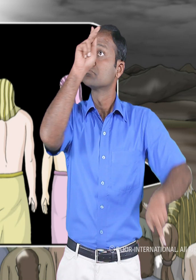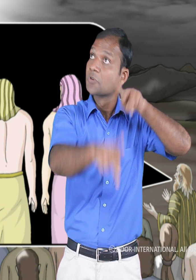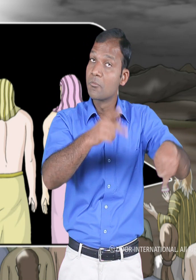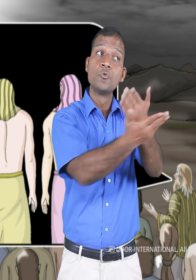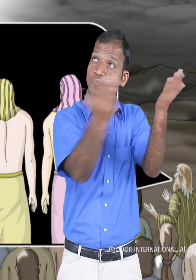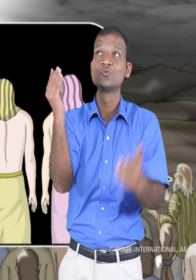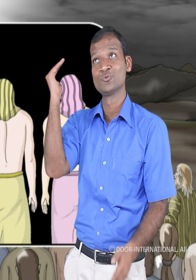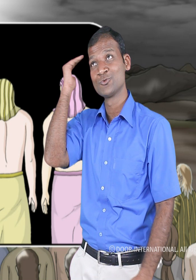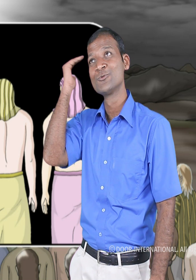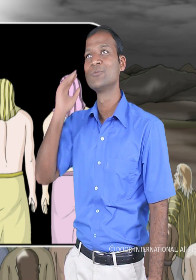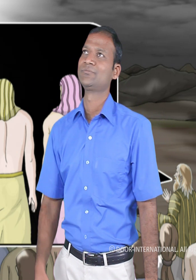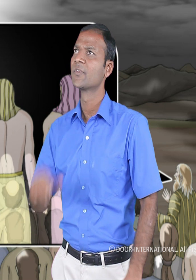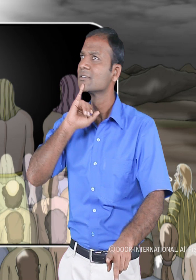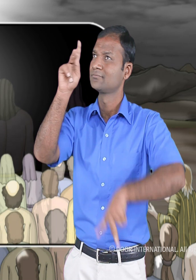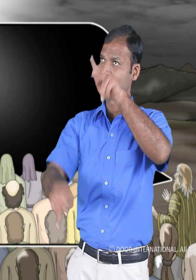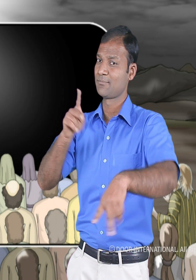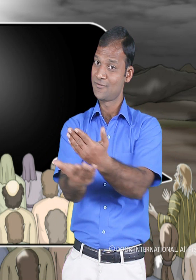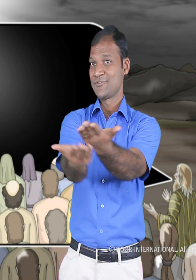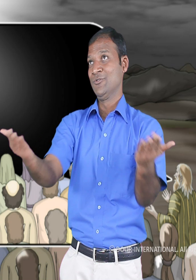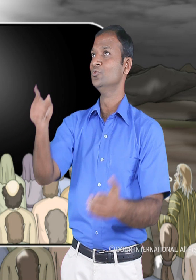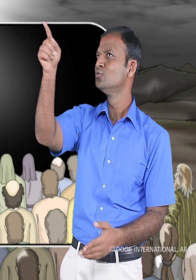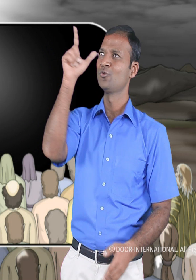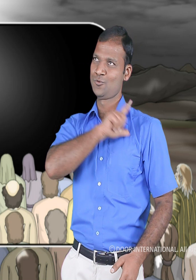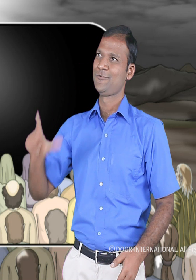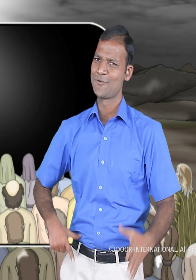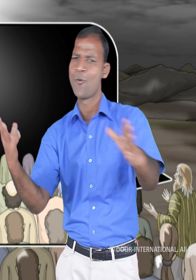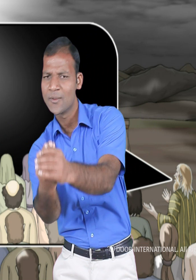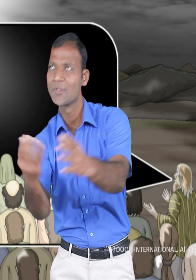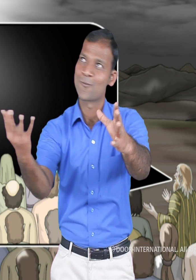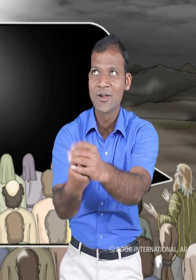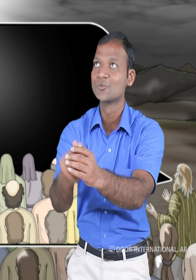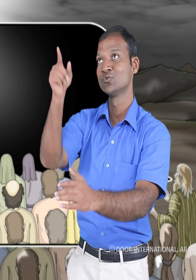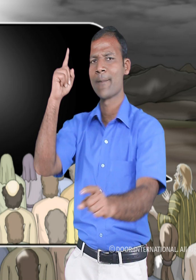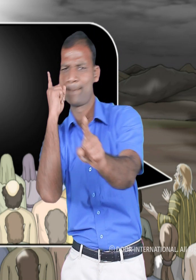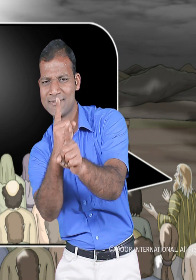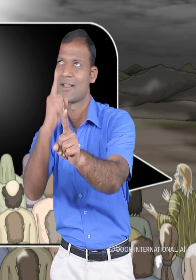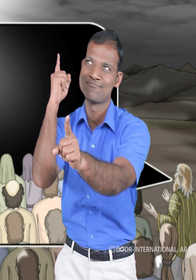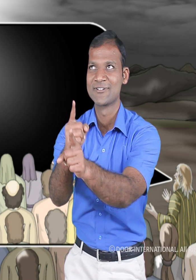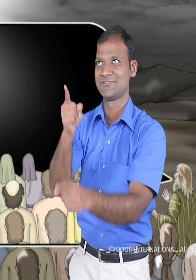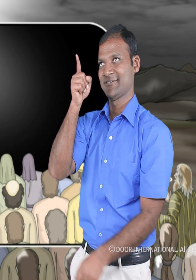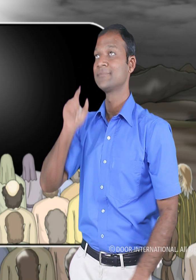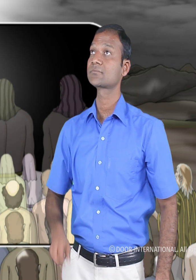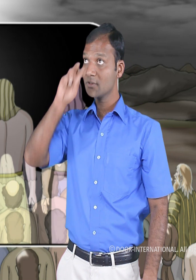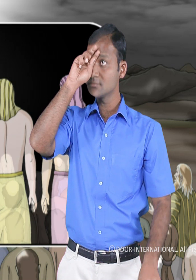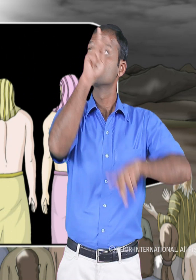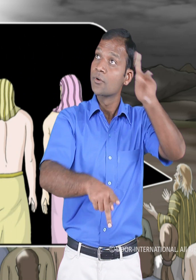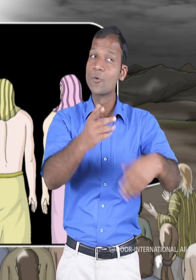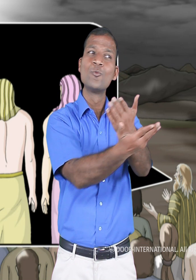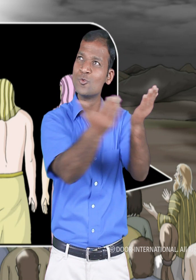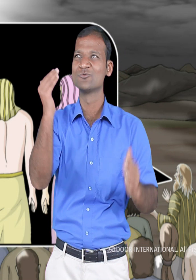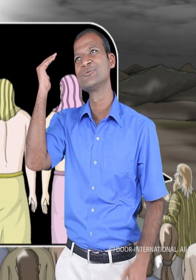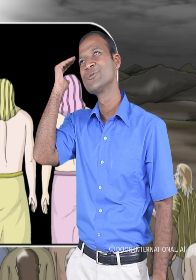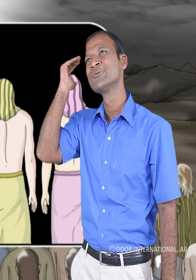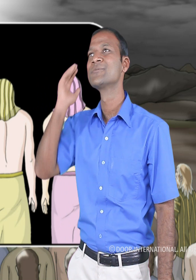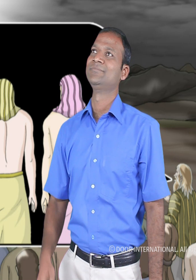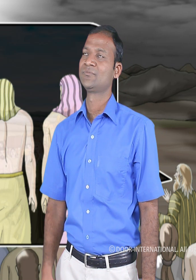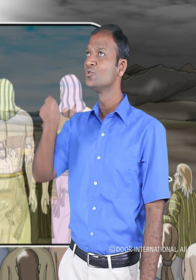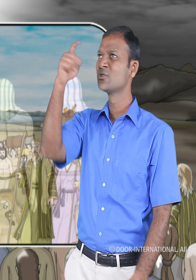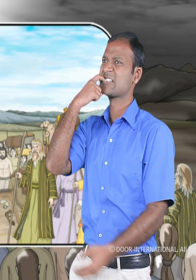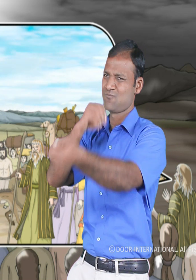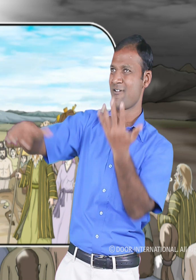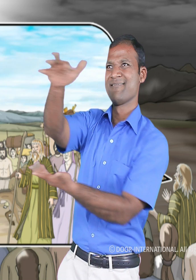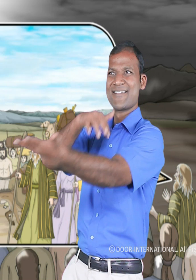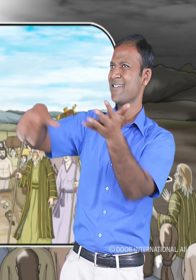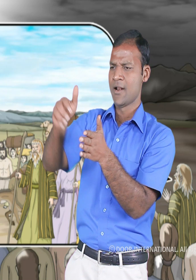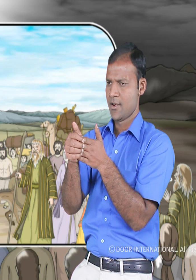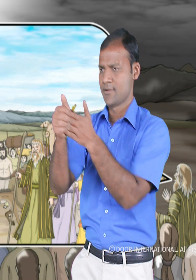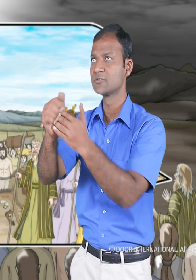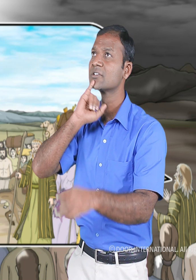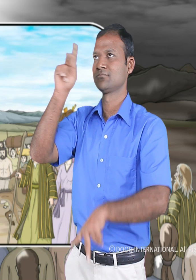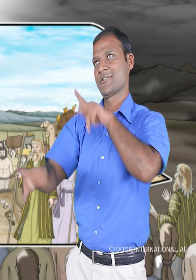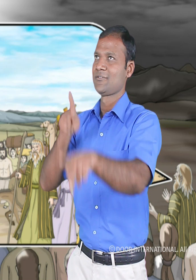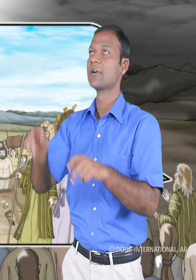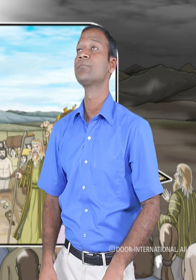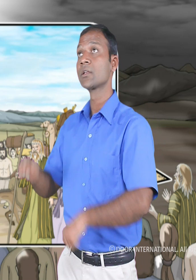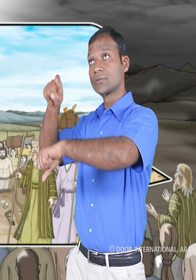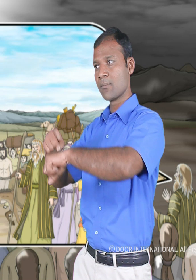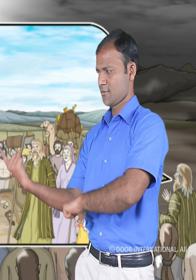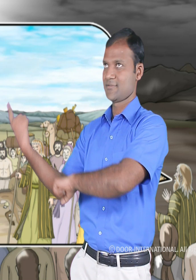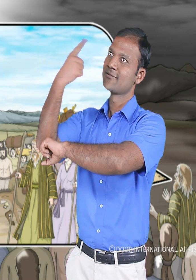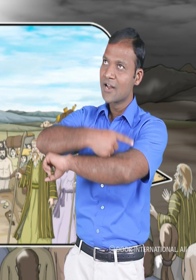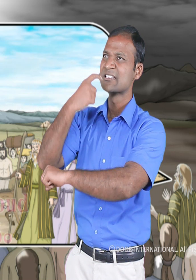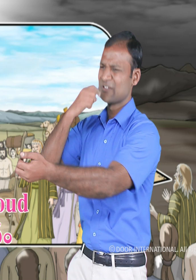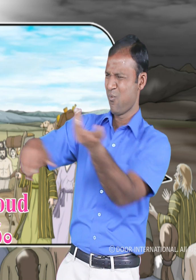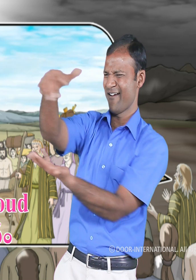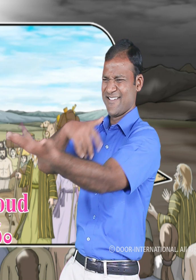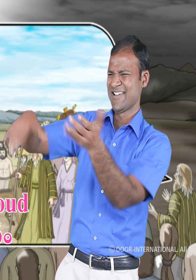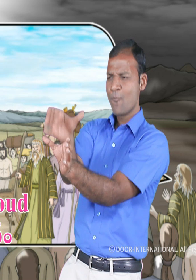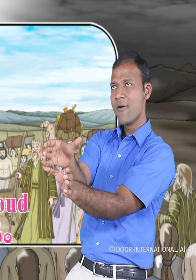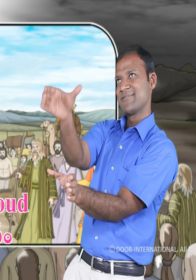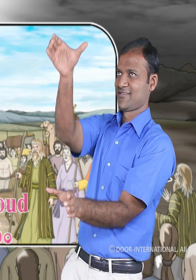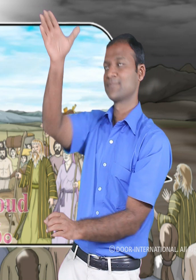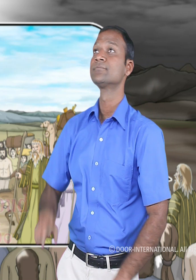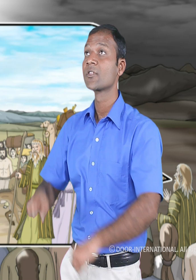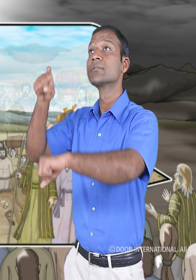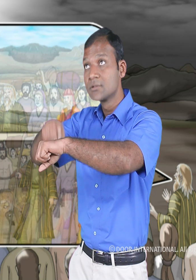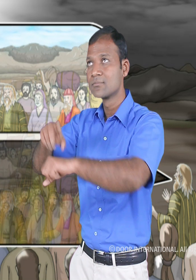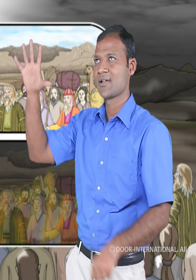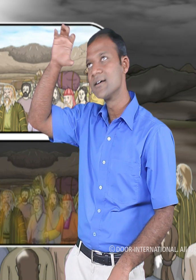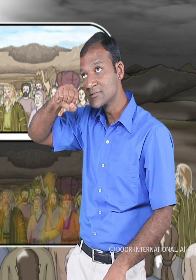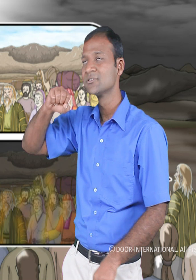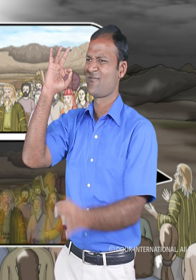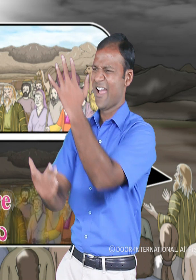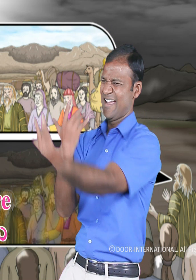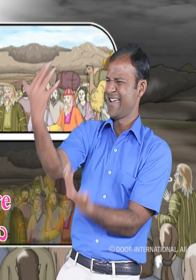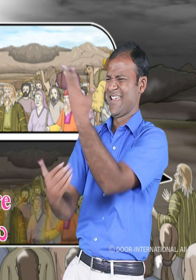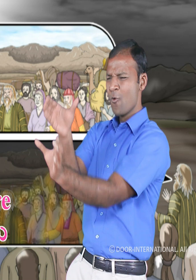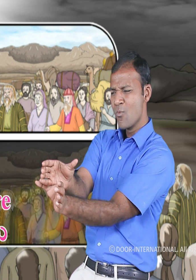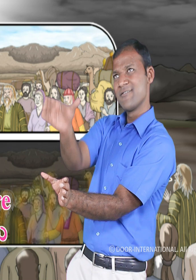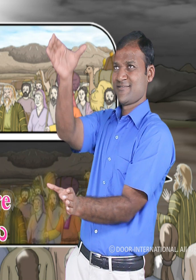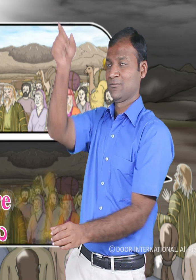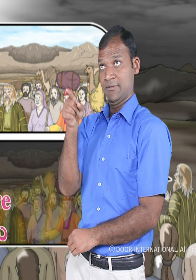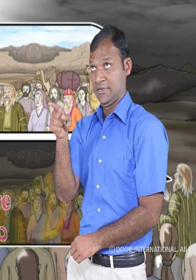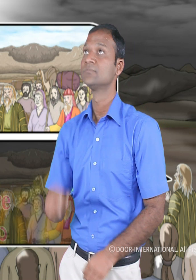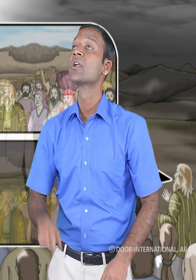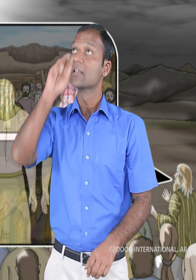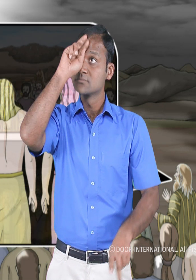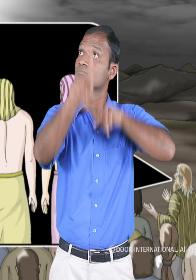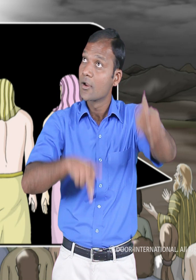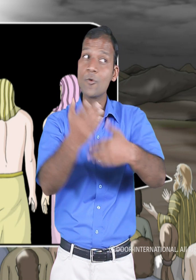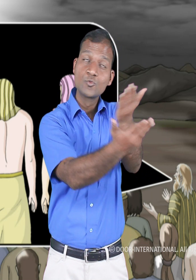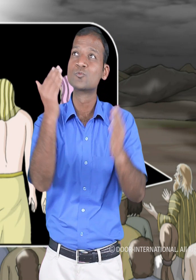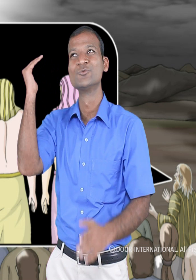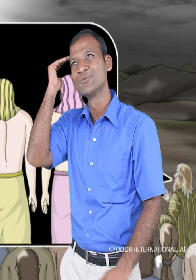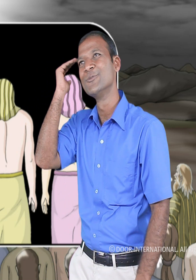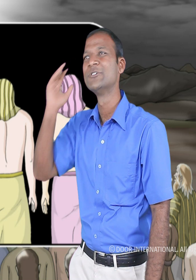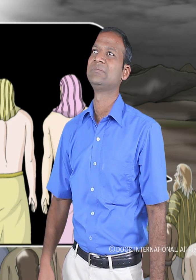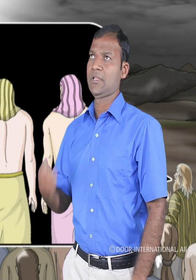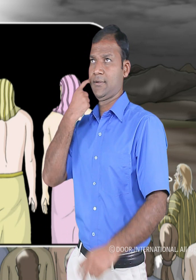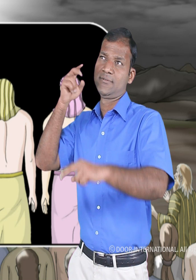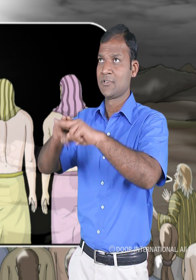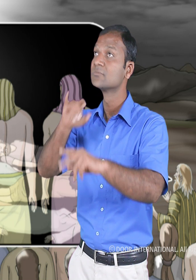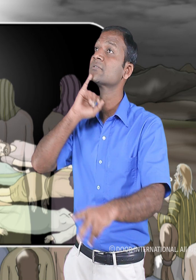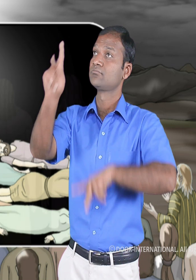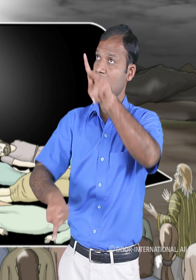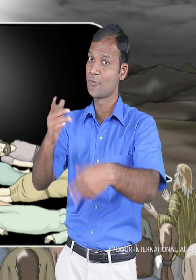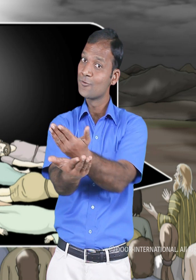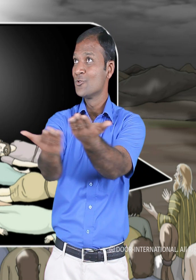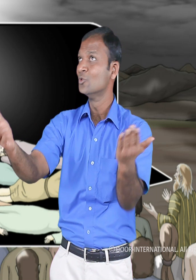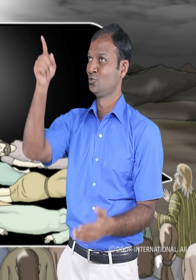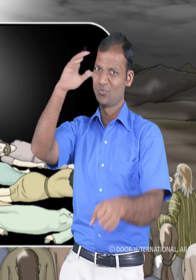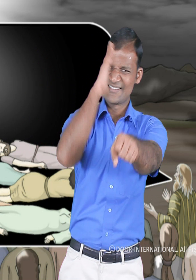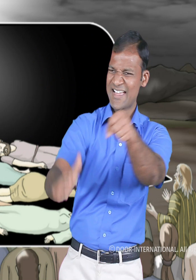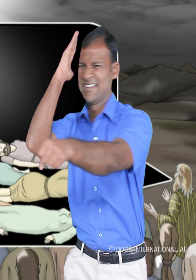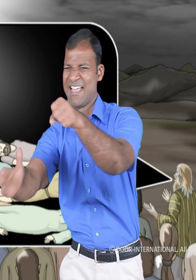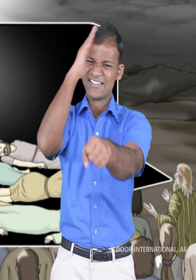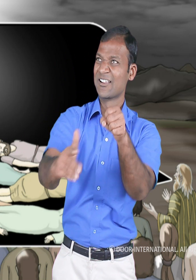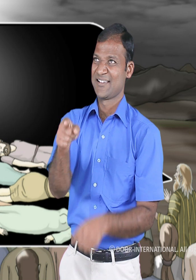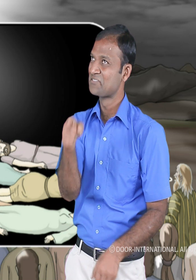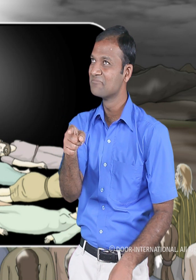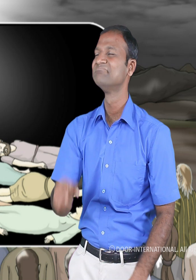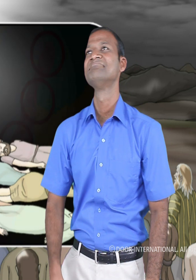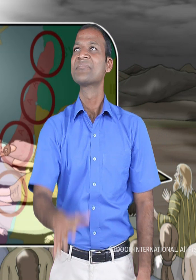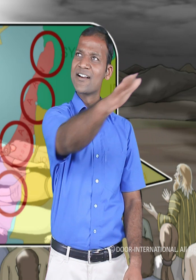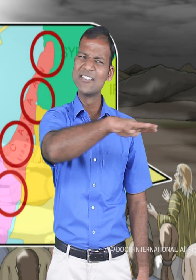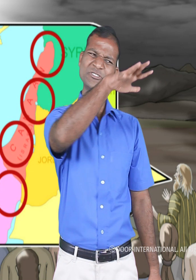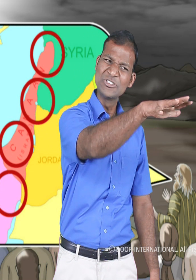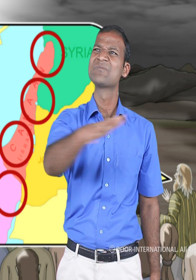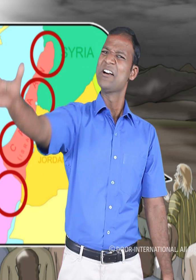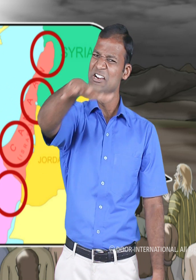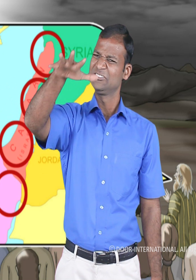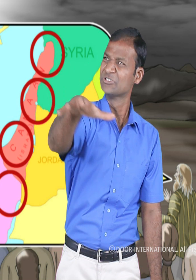They have already heard that You, O LORD, are in the midst of this people, that You, O LORD, have been seen face to face, that Your cloud stands over them, and that You go before them in a pillar of cloud by day and a pillar of fire by night.